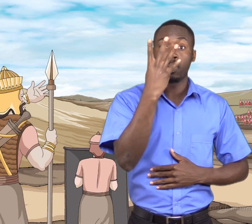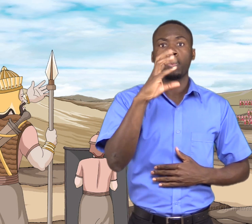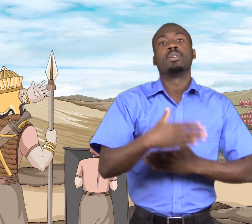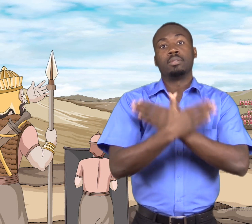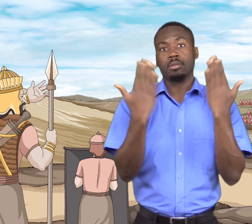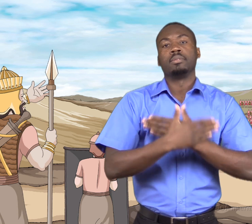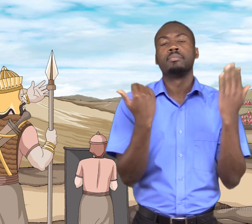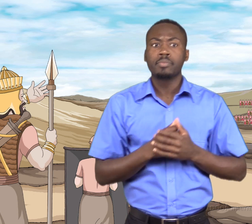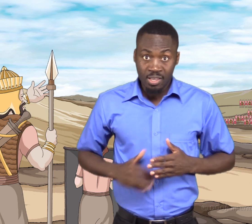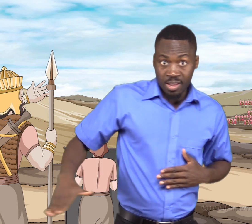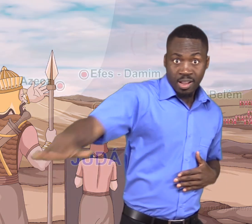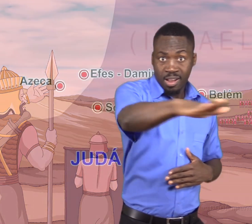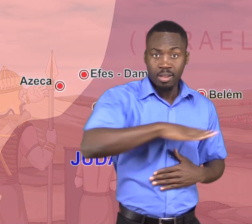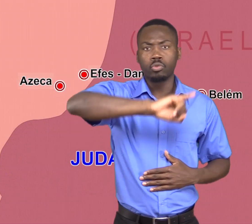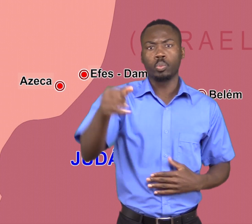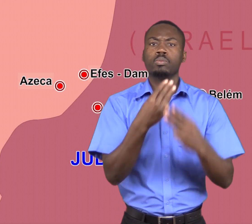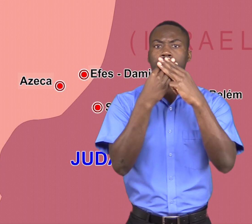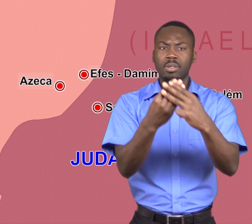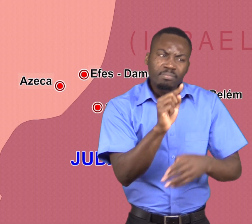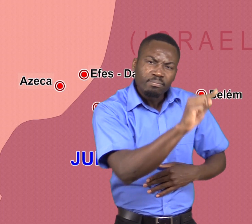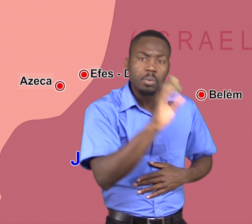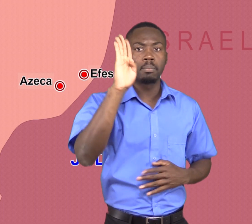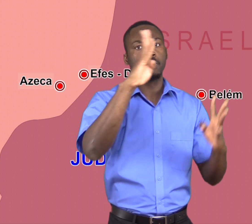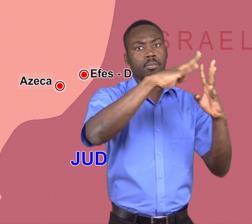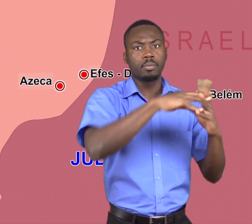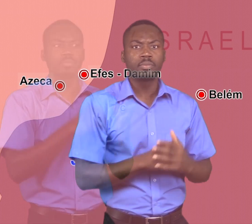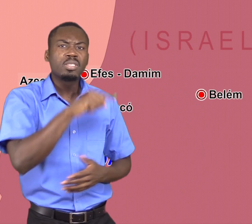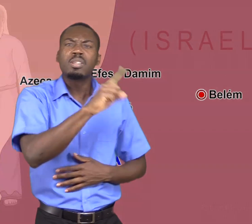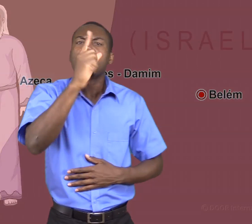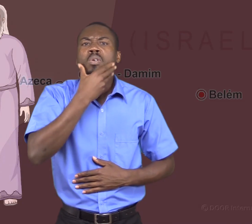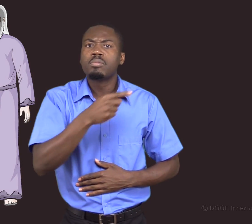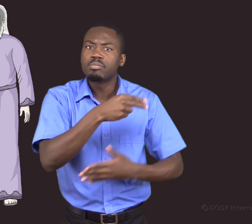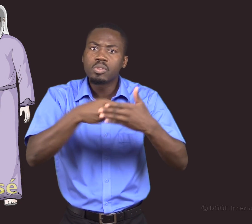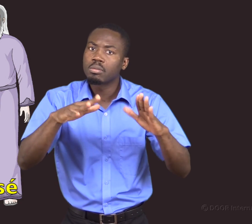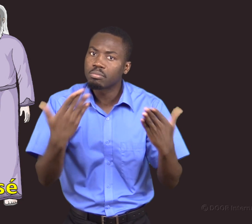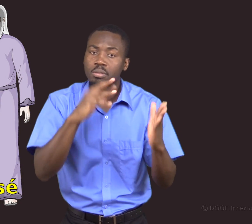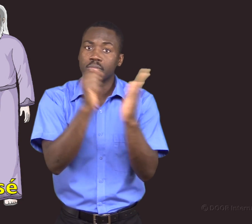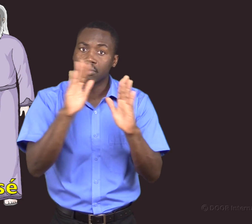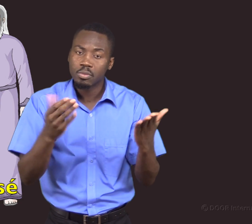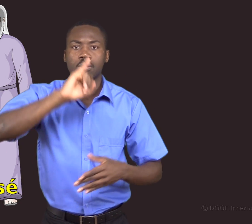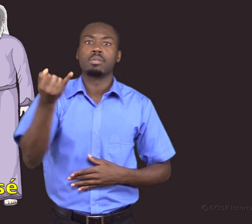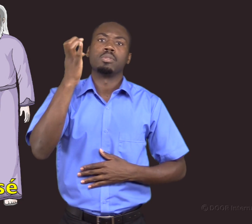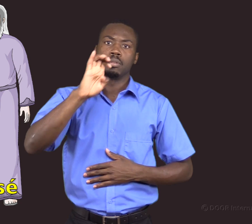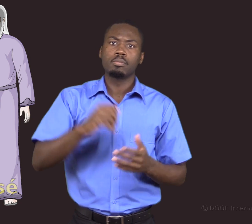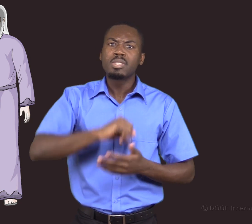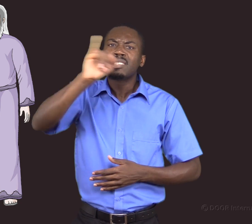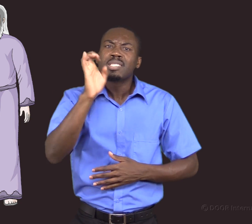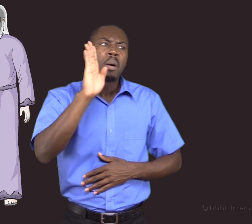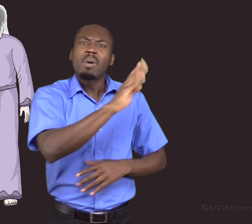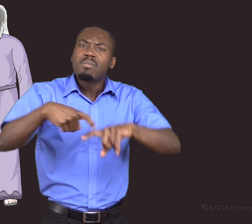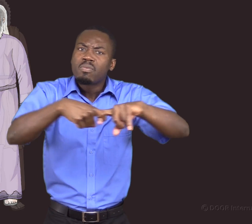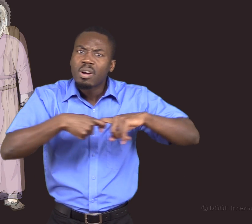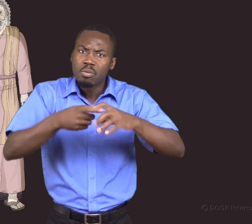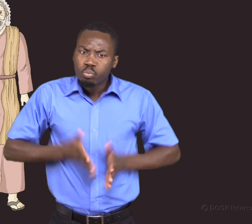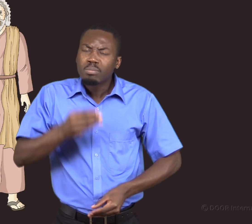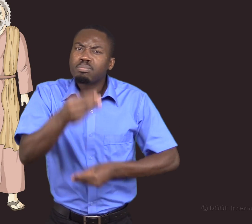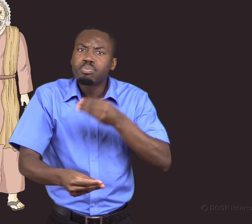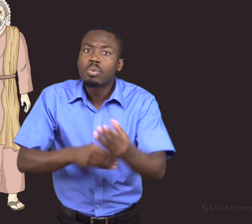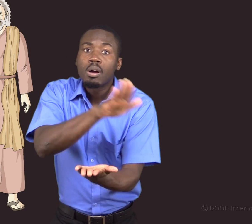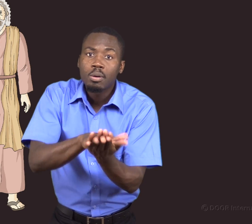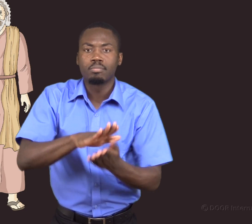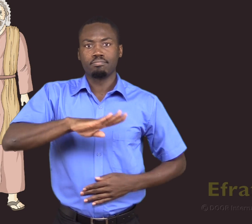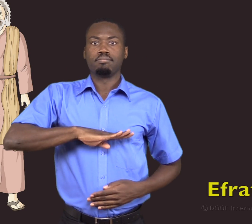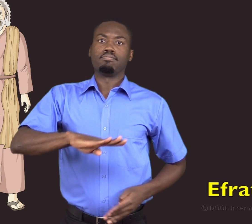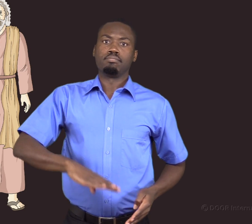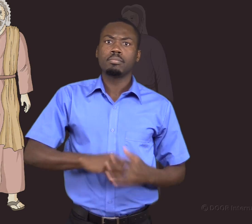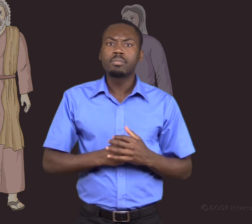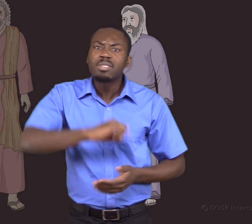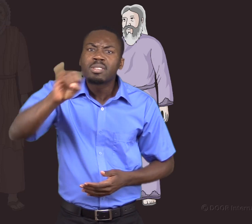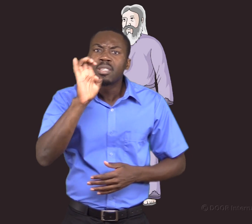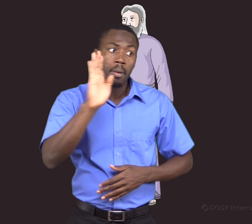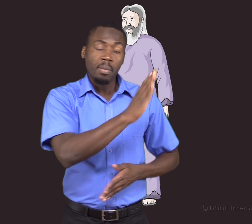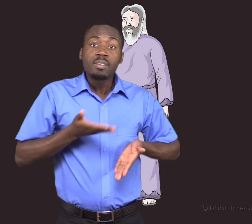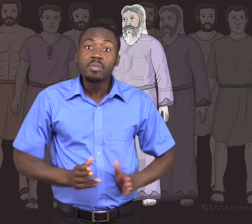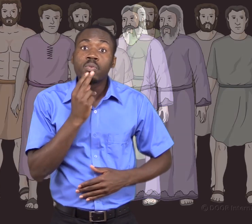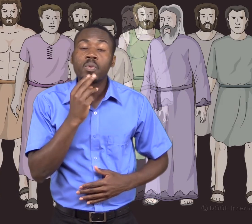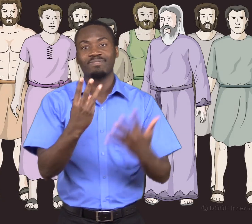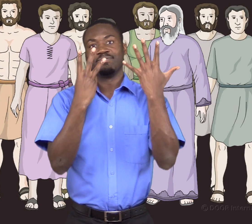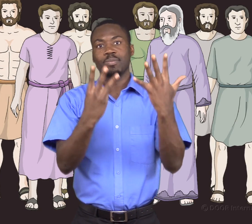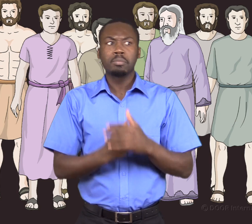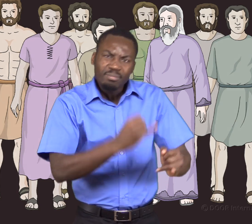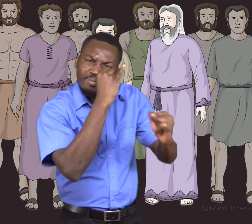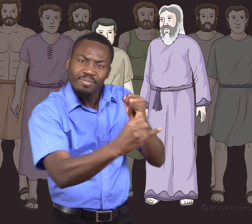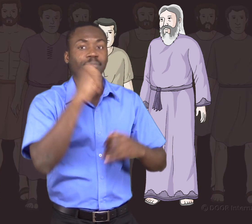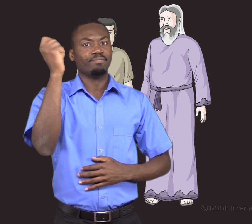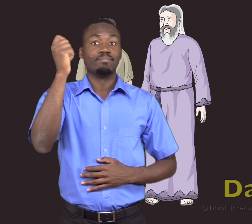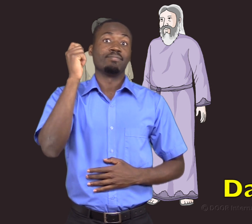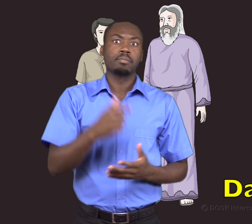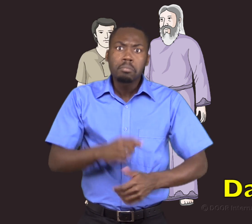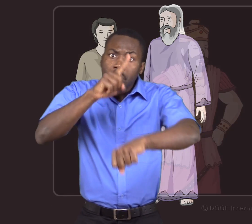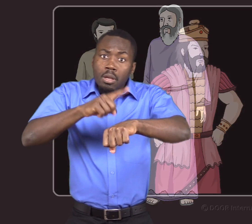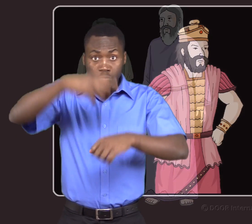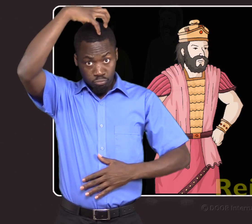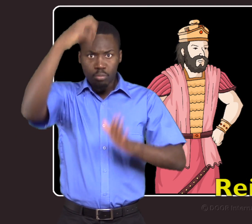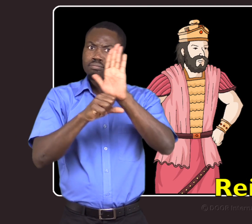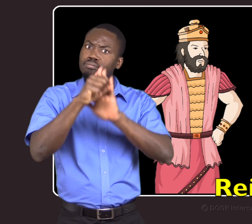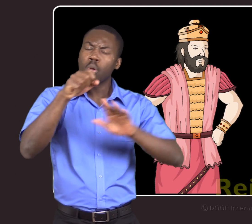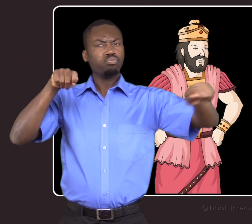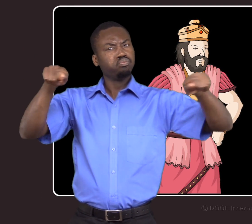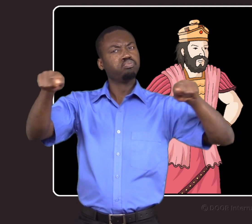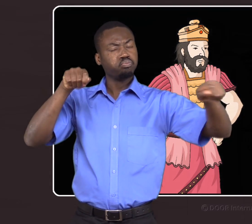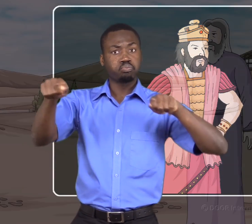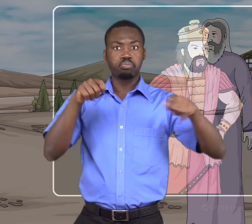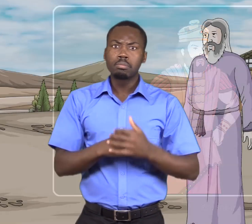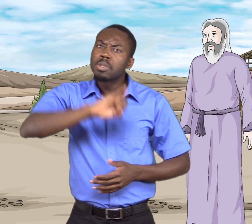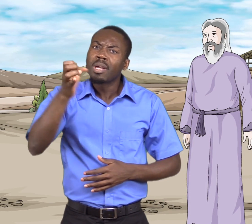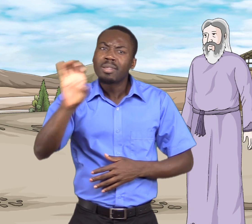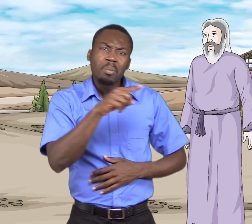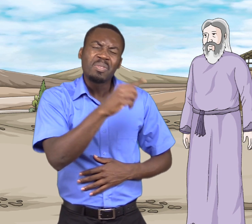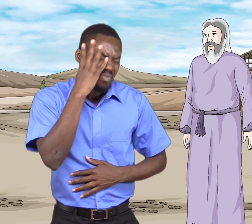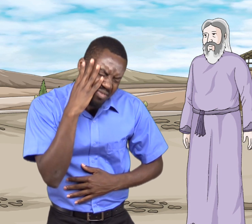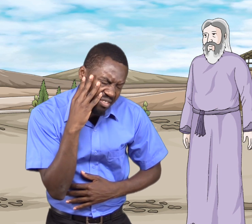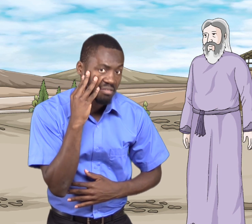Now David was the son of a man named Jesse, an Ephrathite from Bethlehem of Judah who had eight sons in the days of Saul.